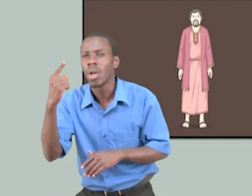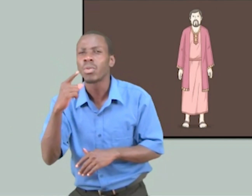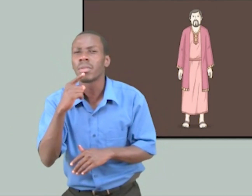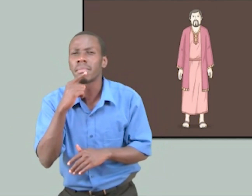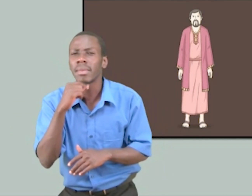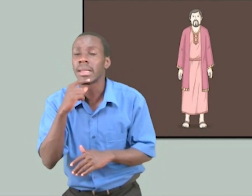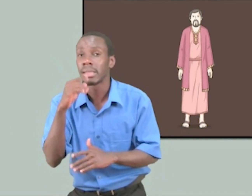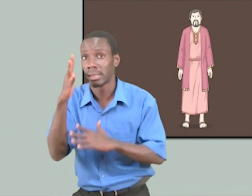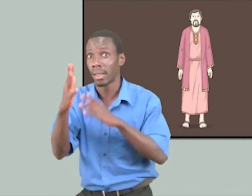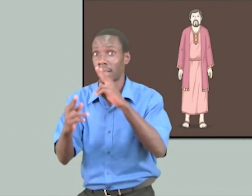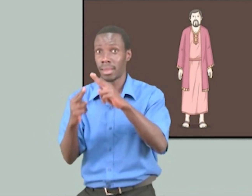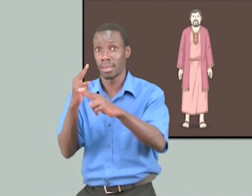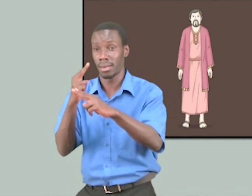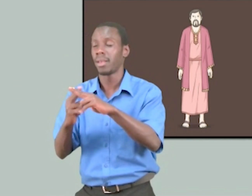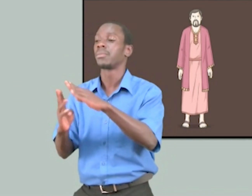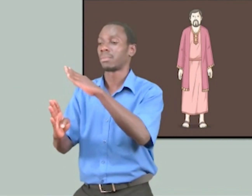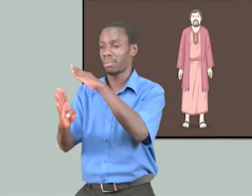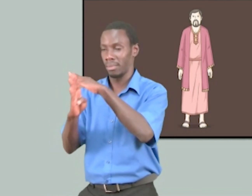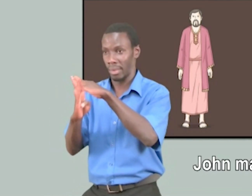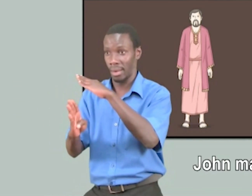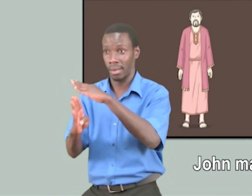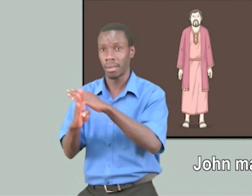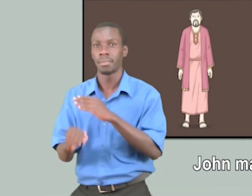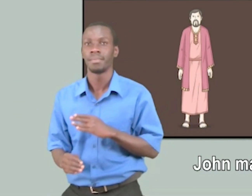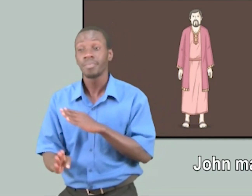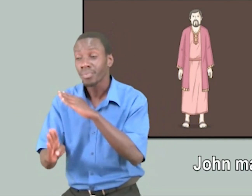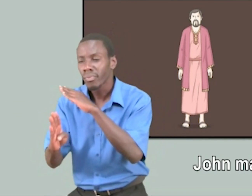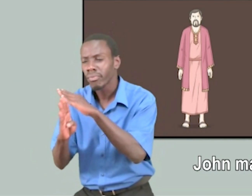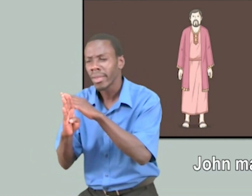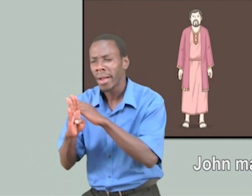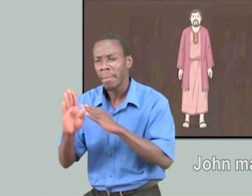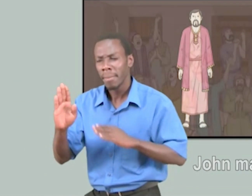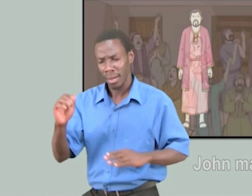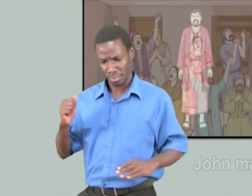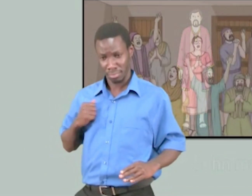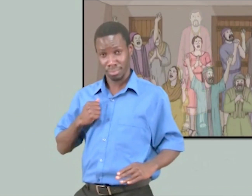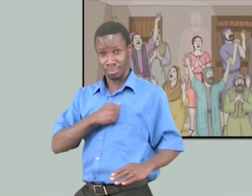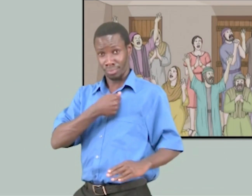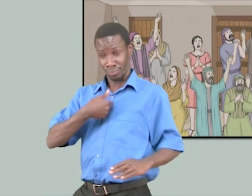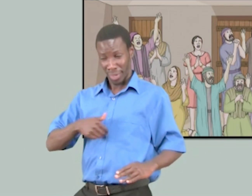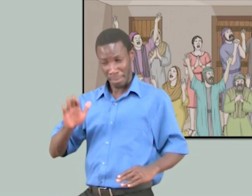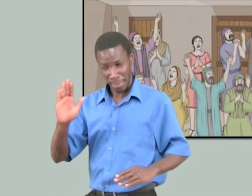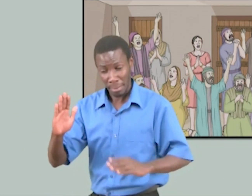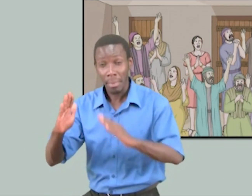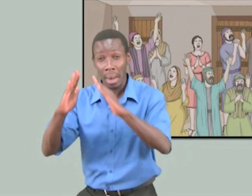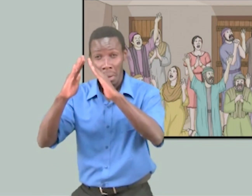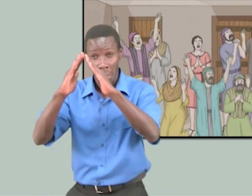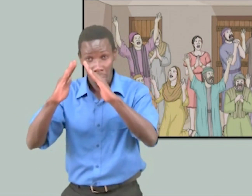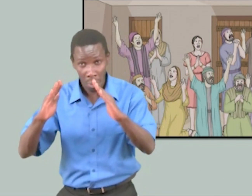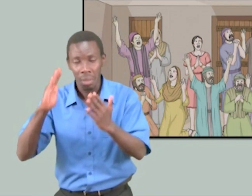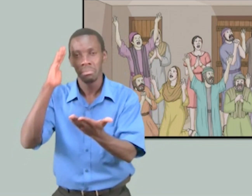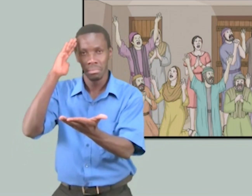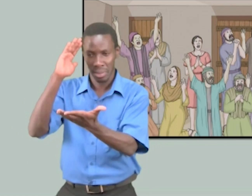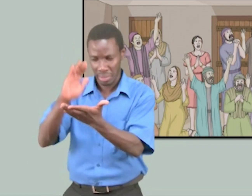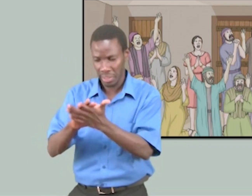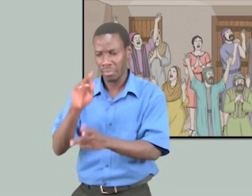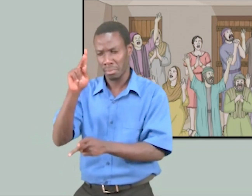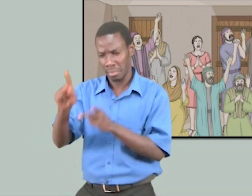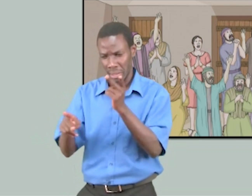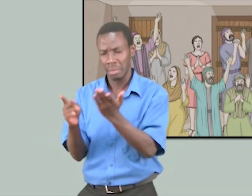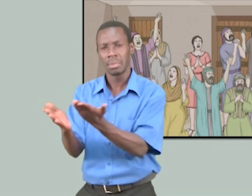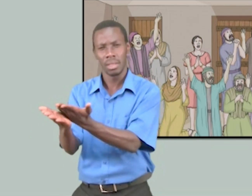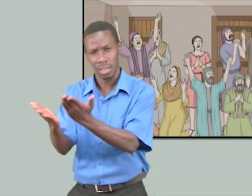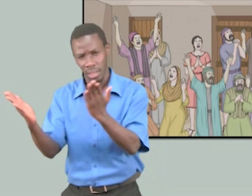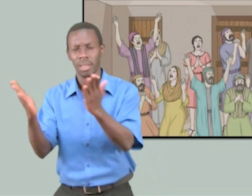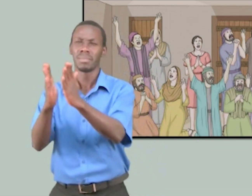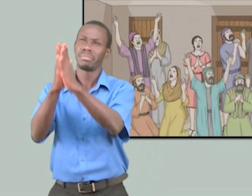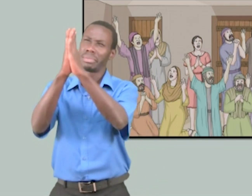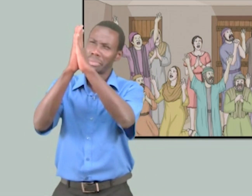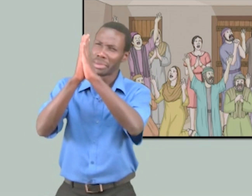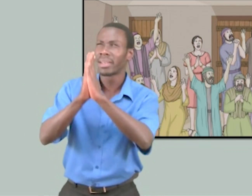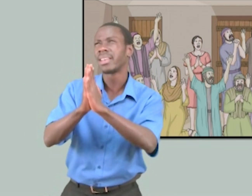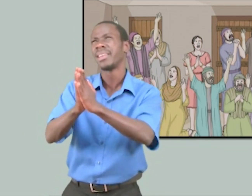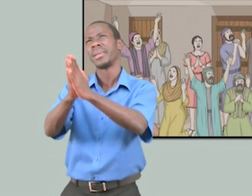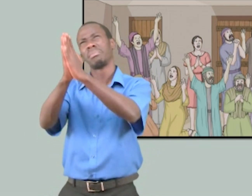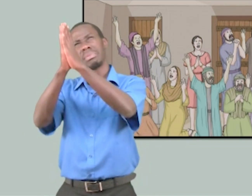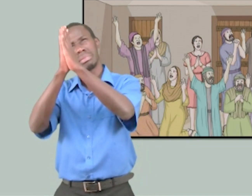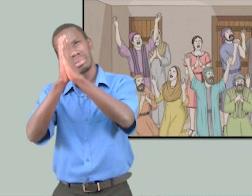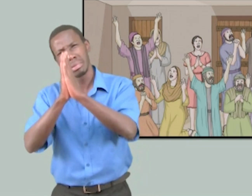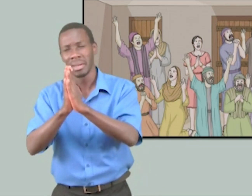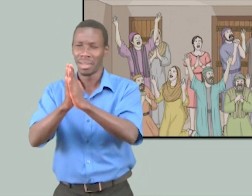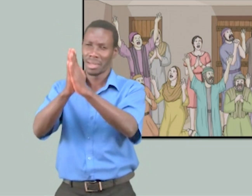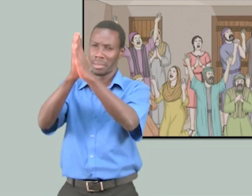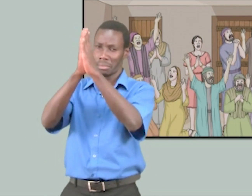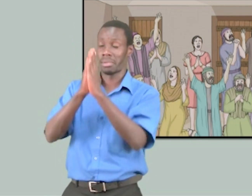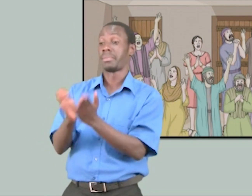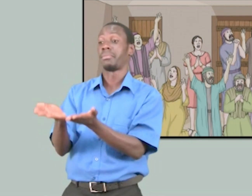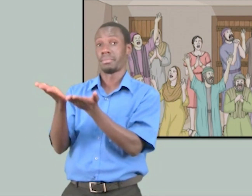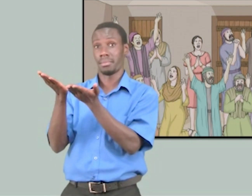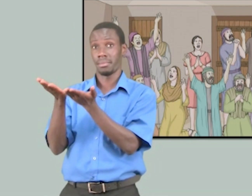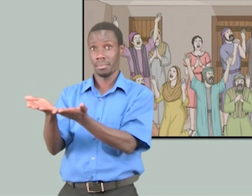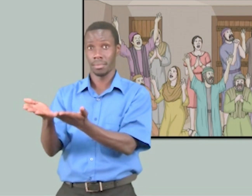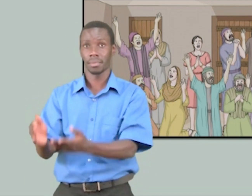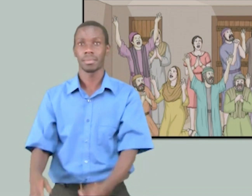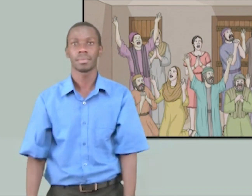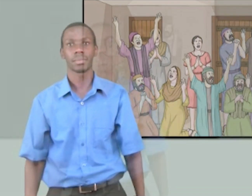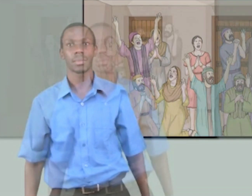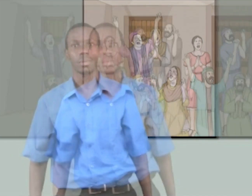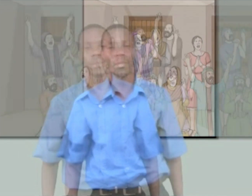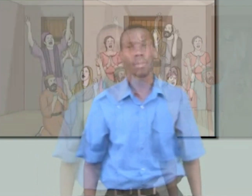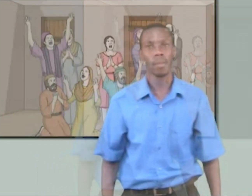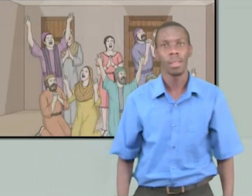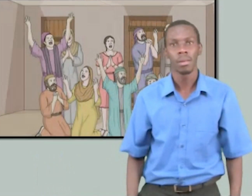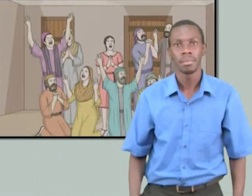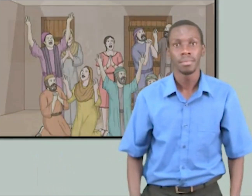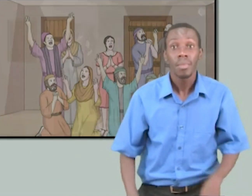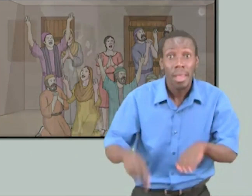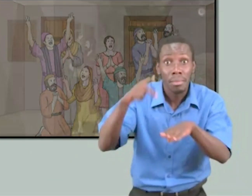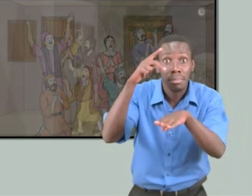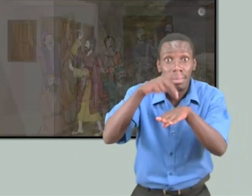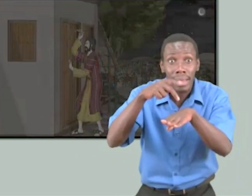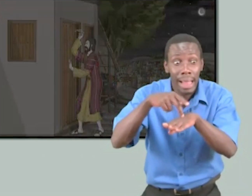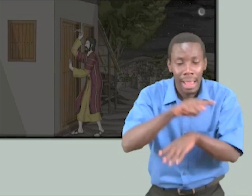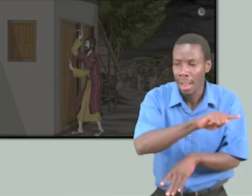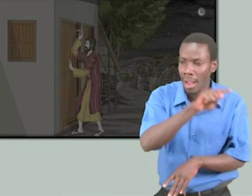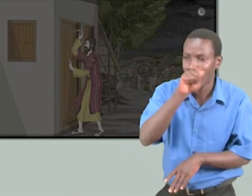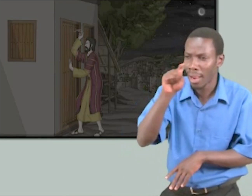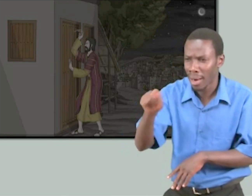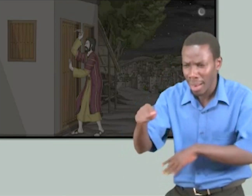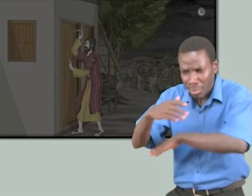And when he had realized this, he went to the house of Mary the mother of John, also called Mark, where many people had gathered together and were praying.